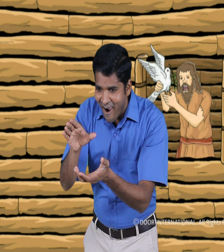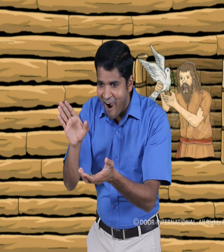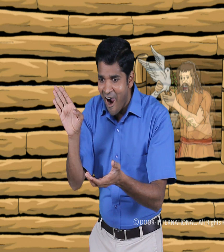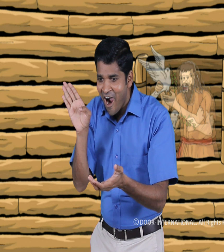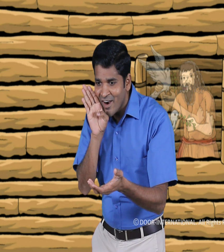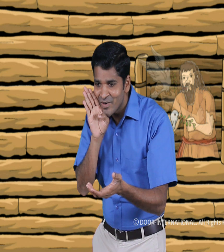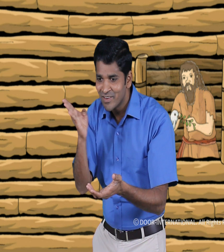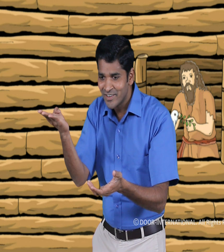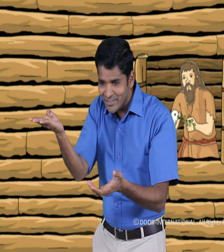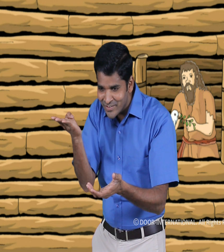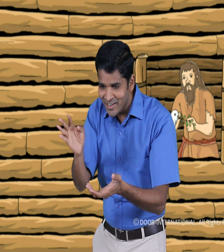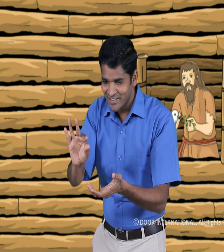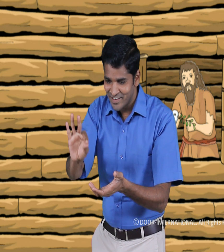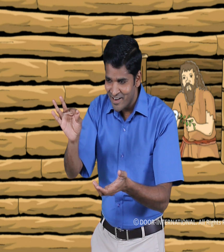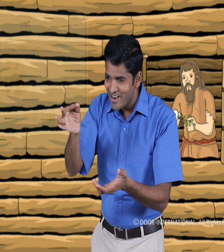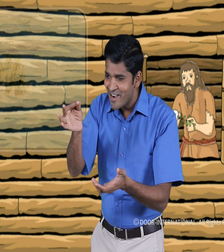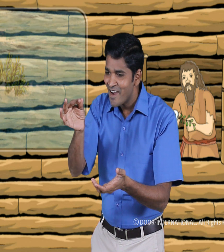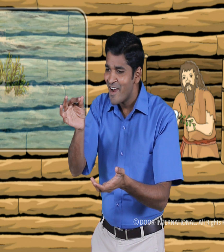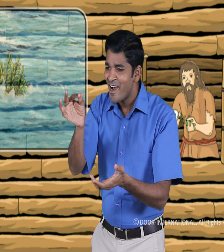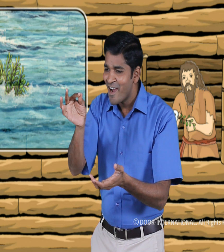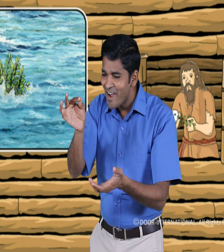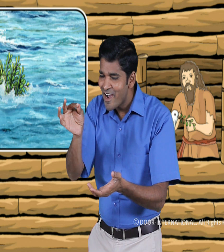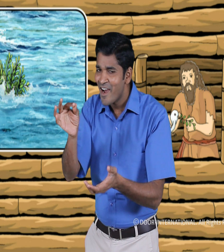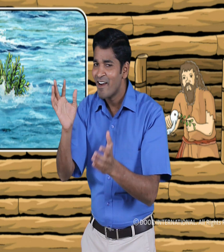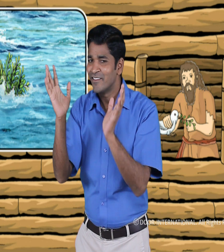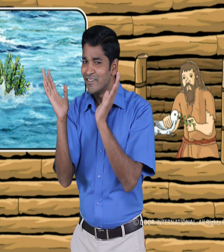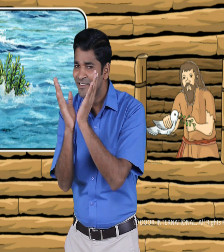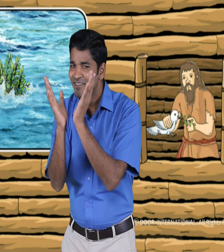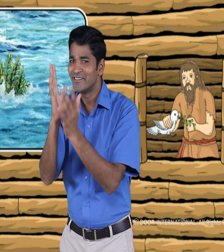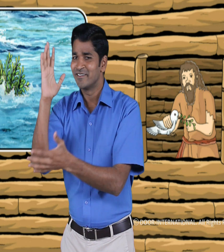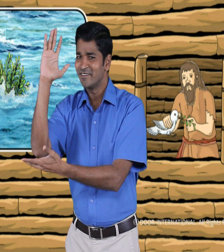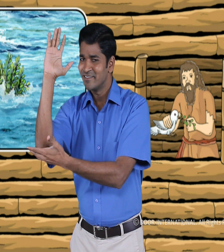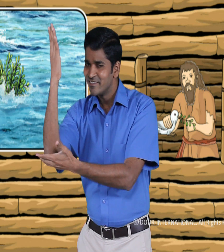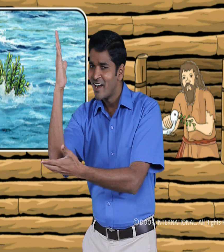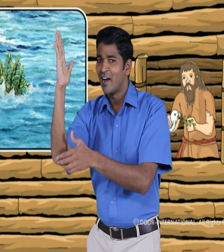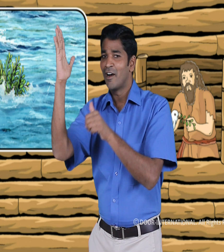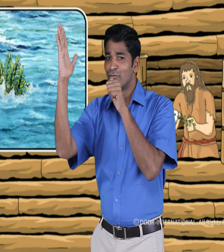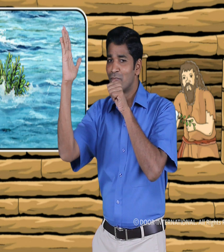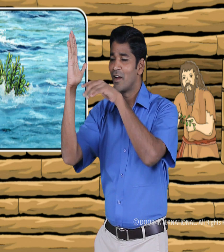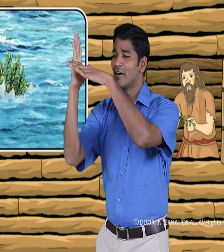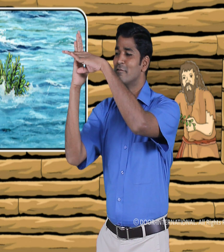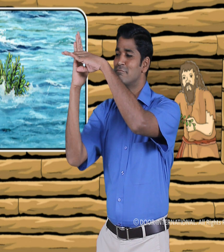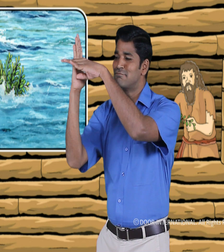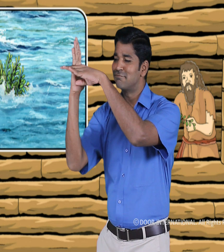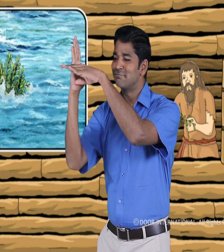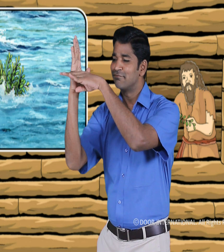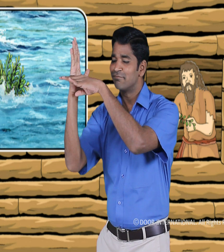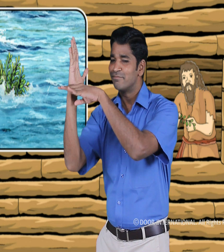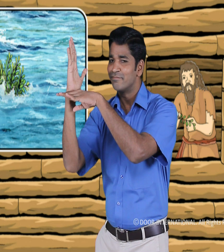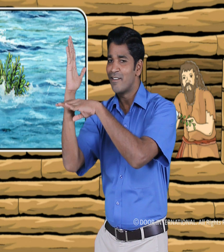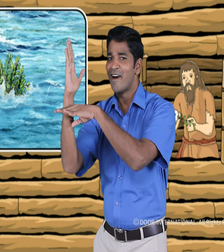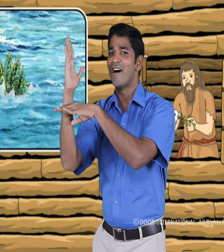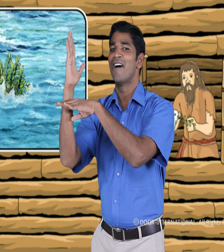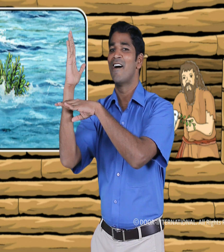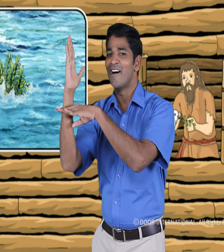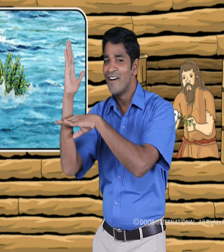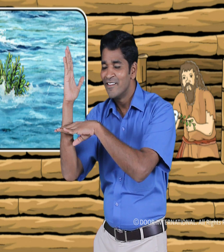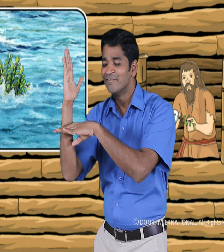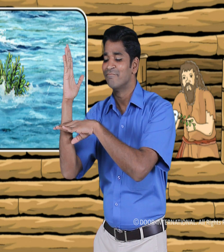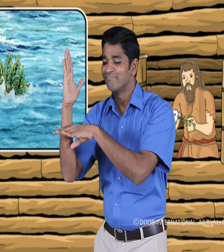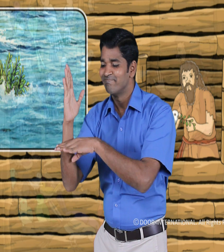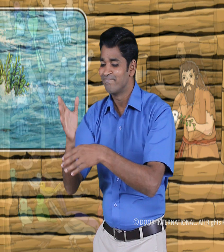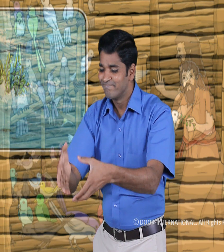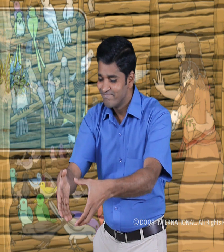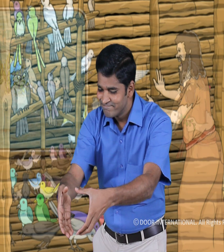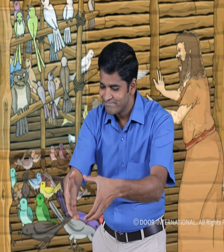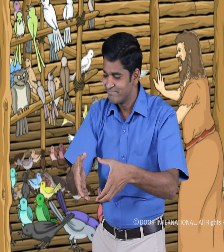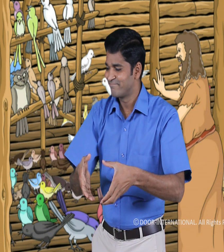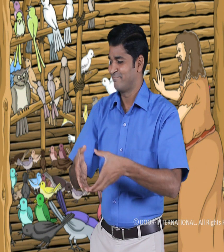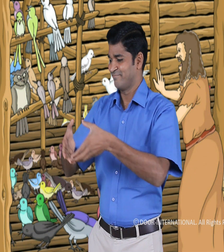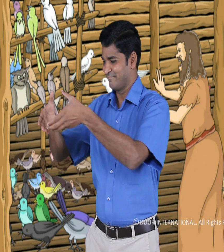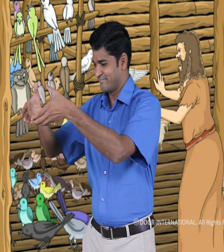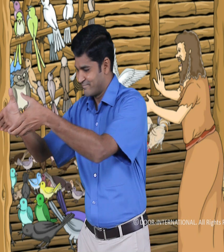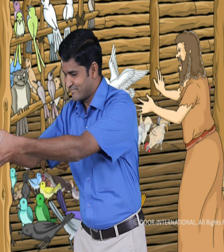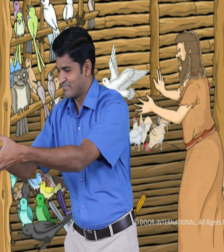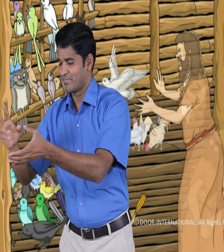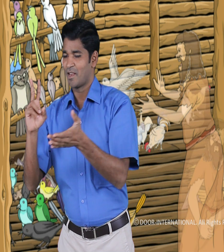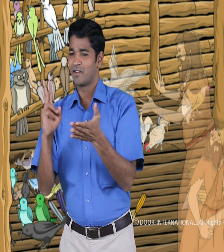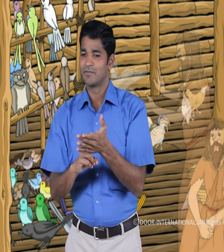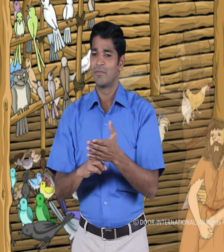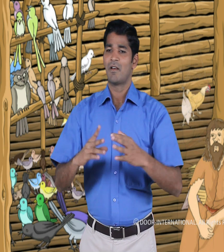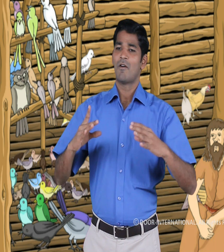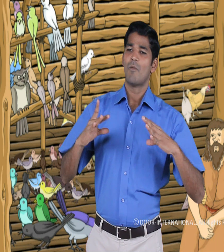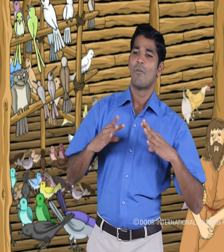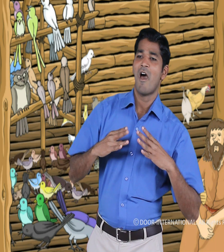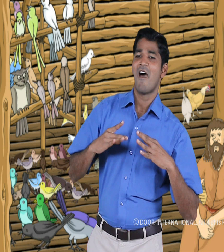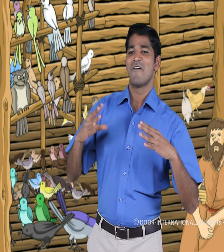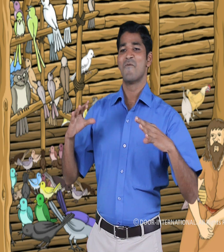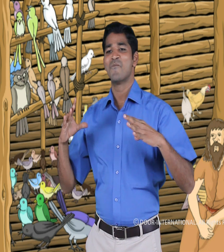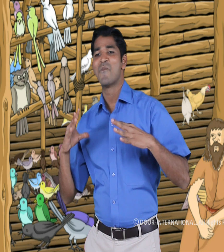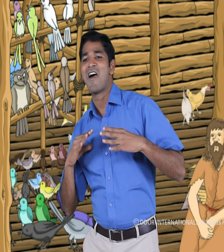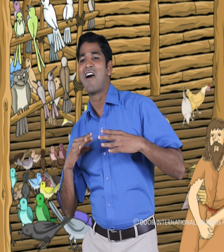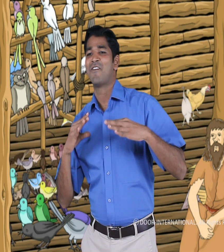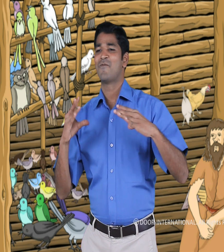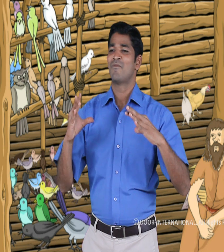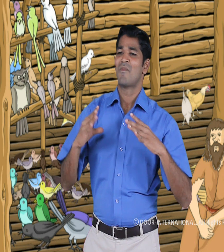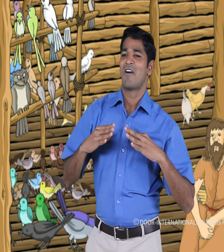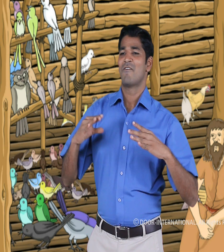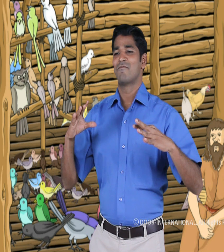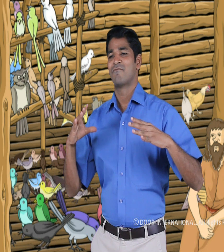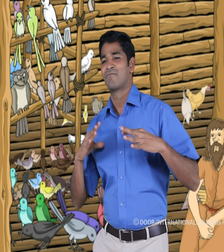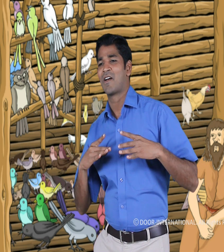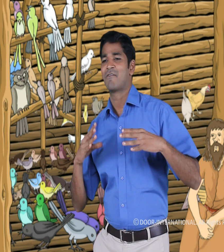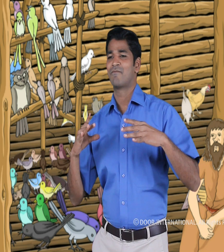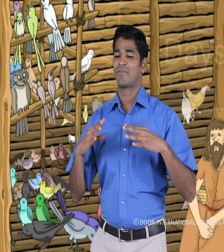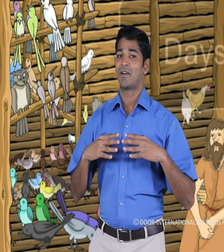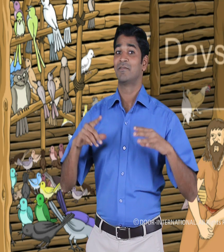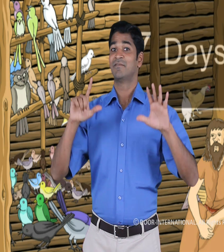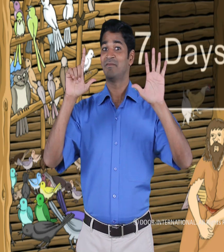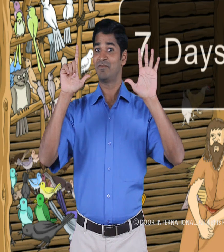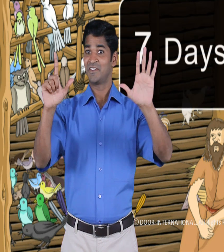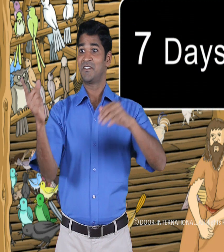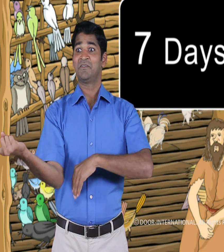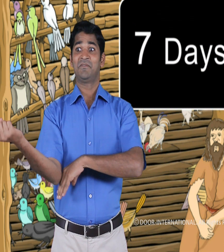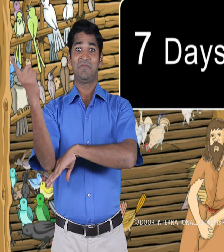So Noah knew that the waters had receded from the earth.